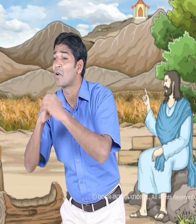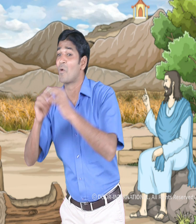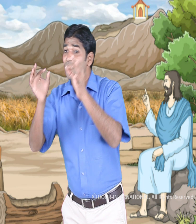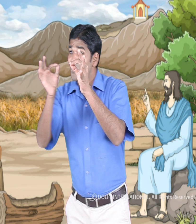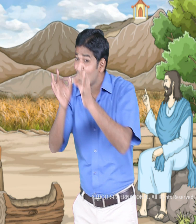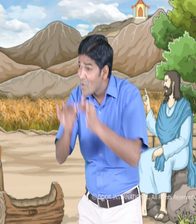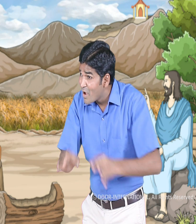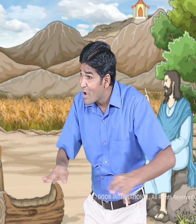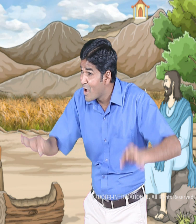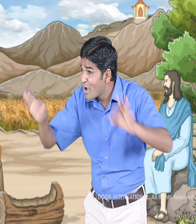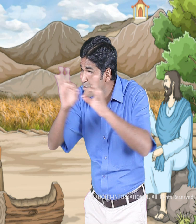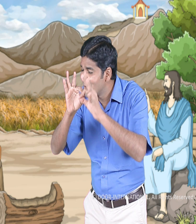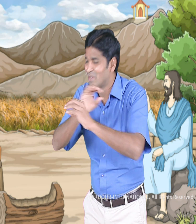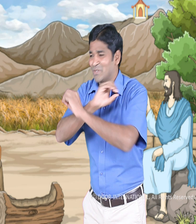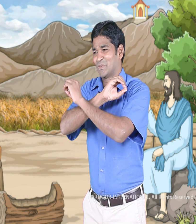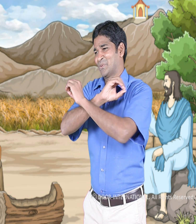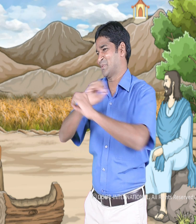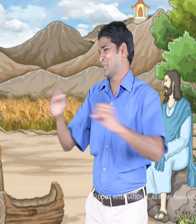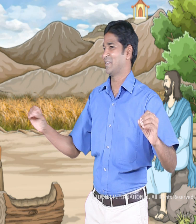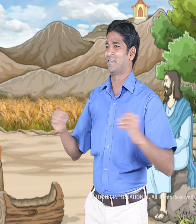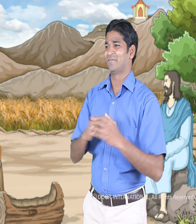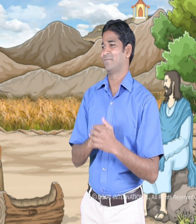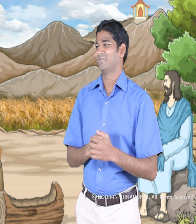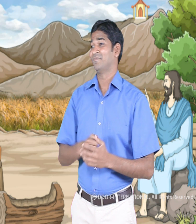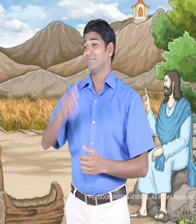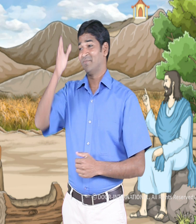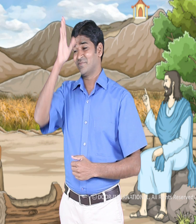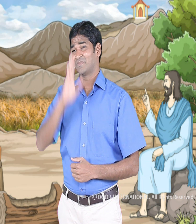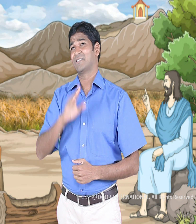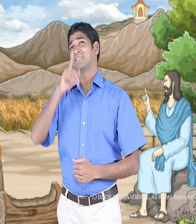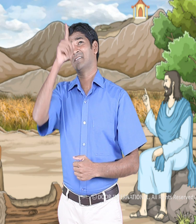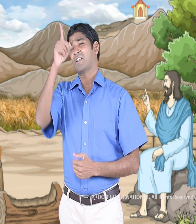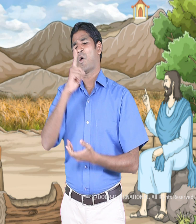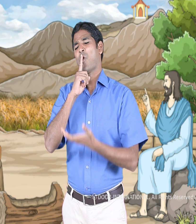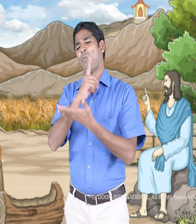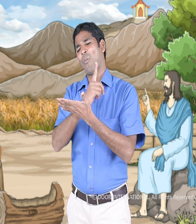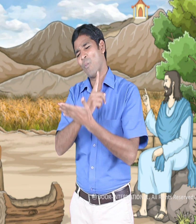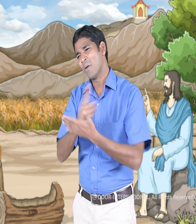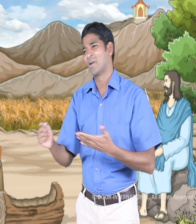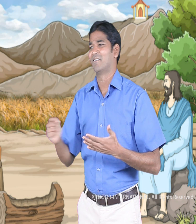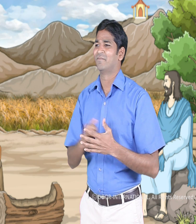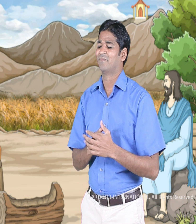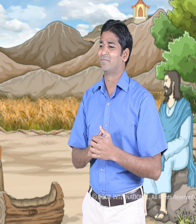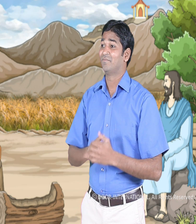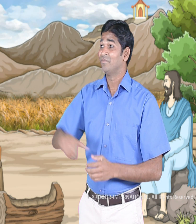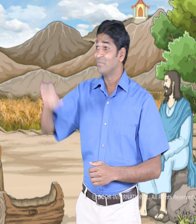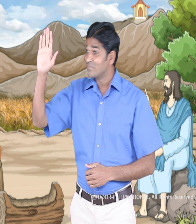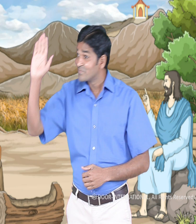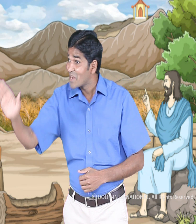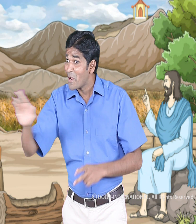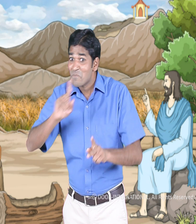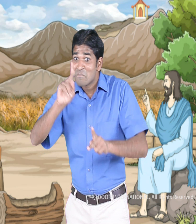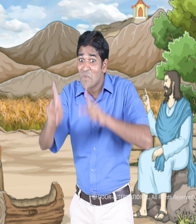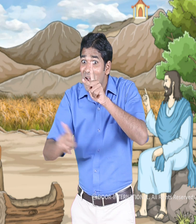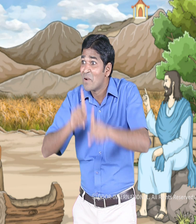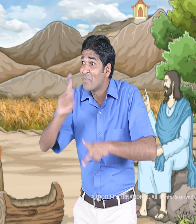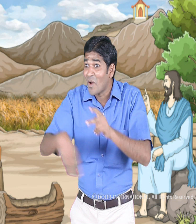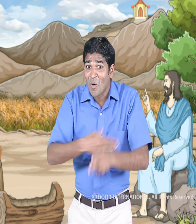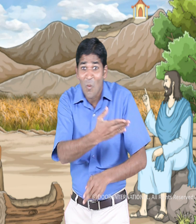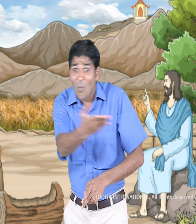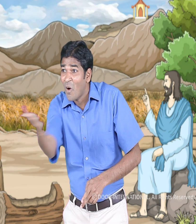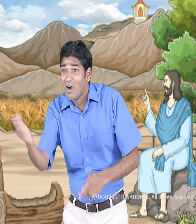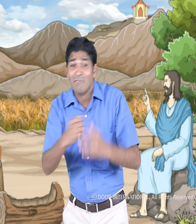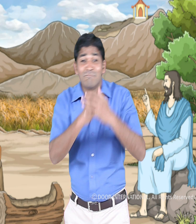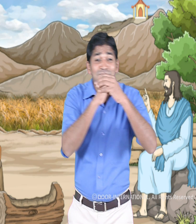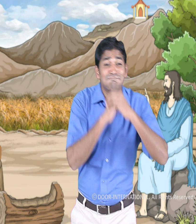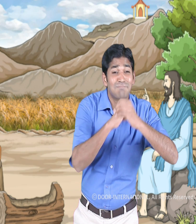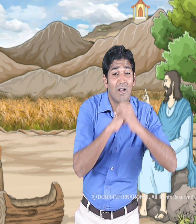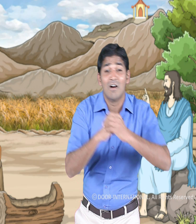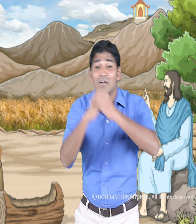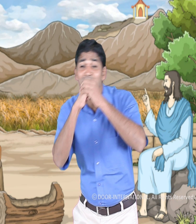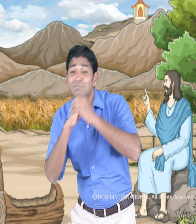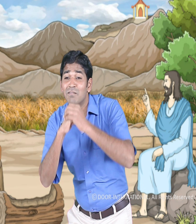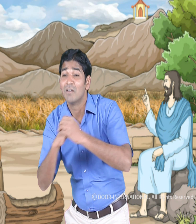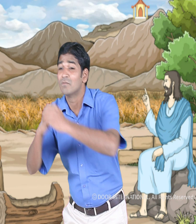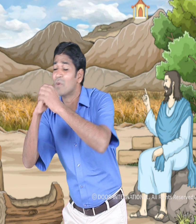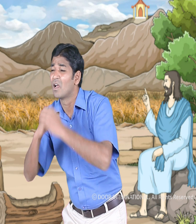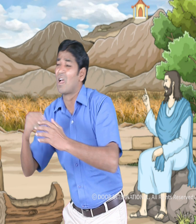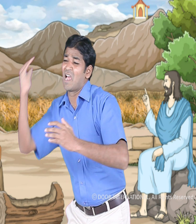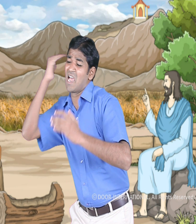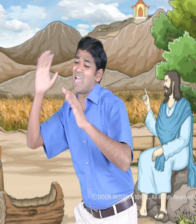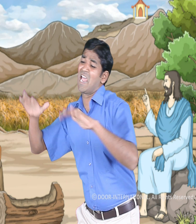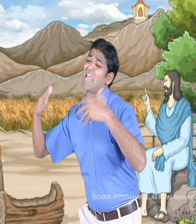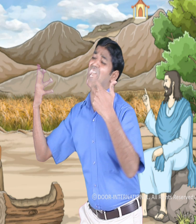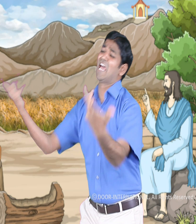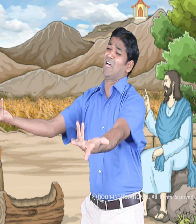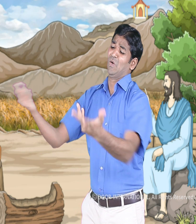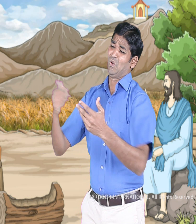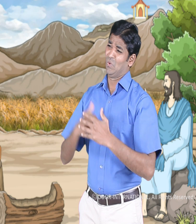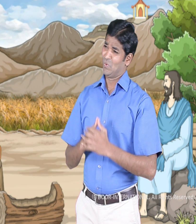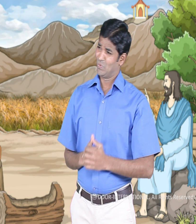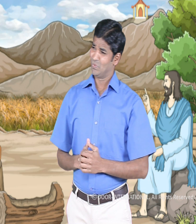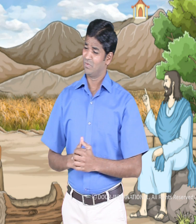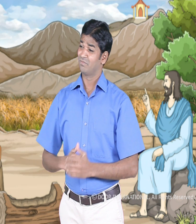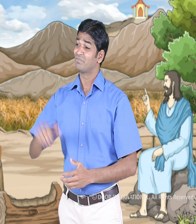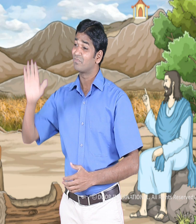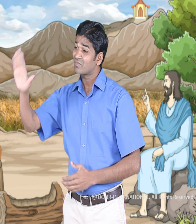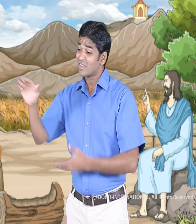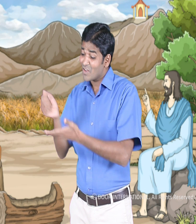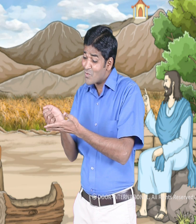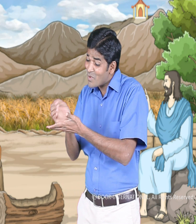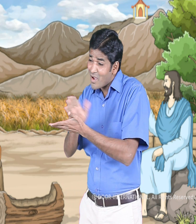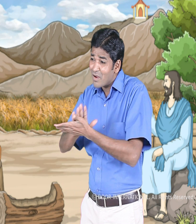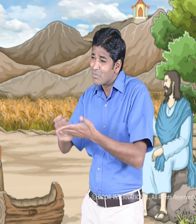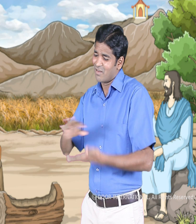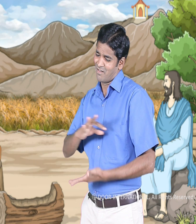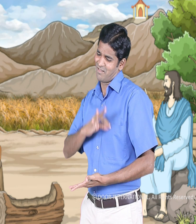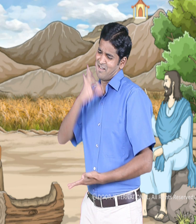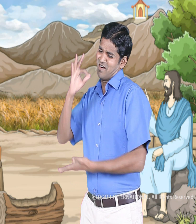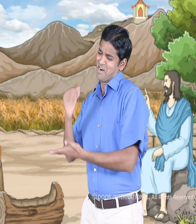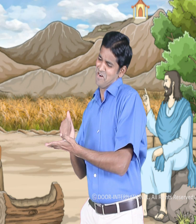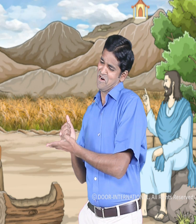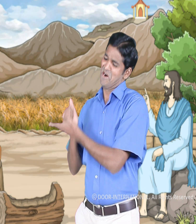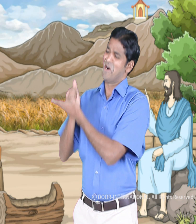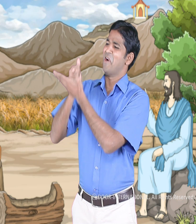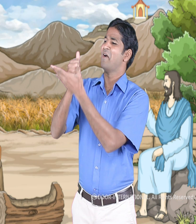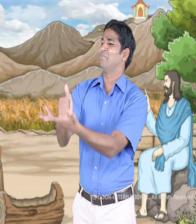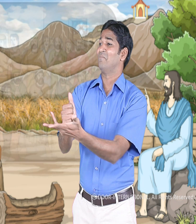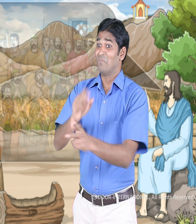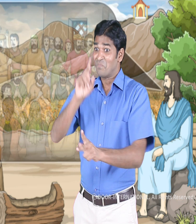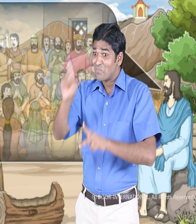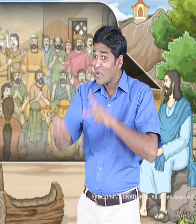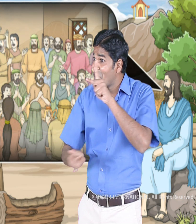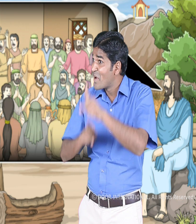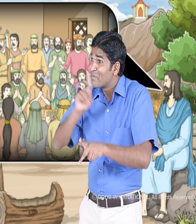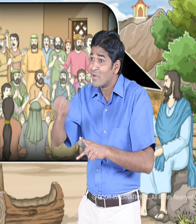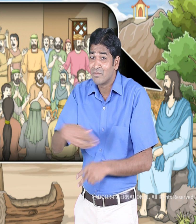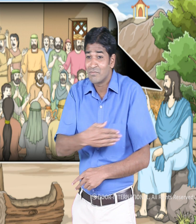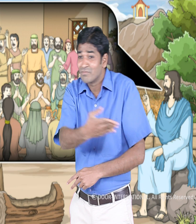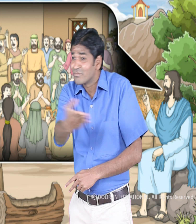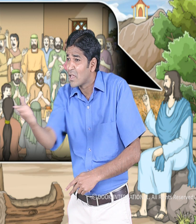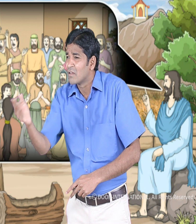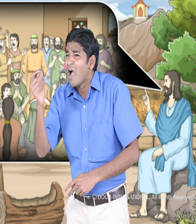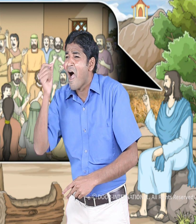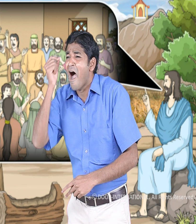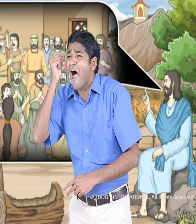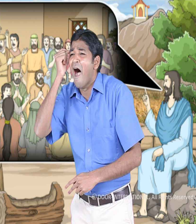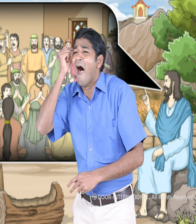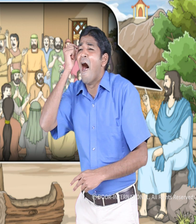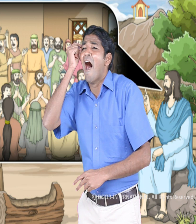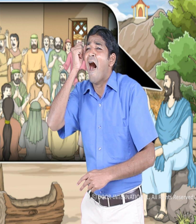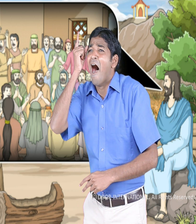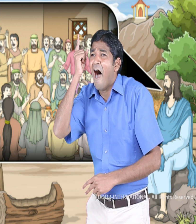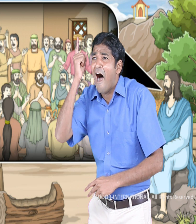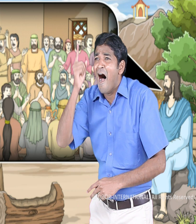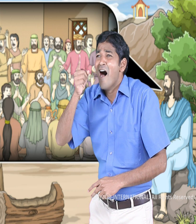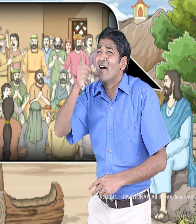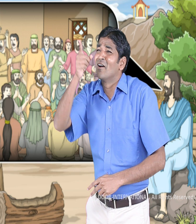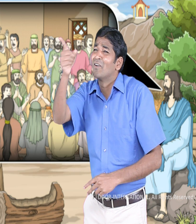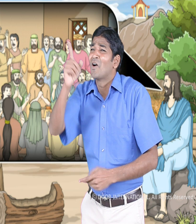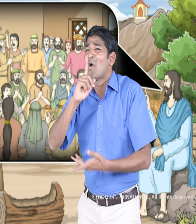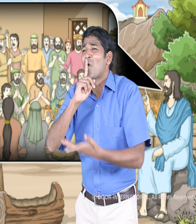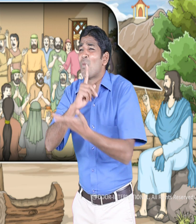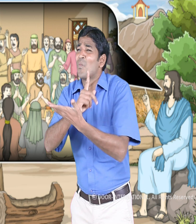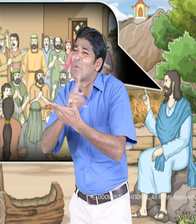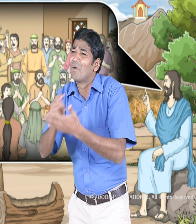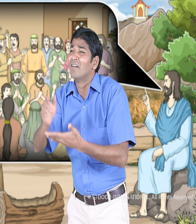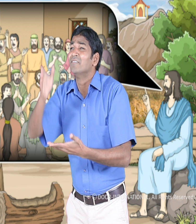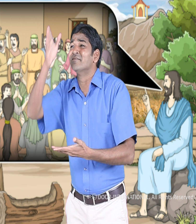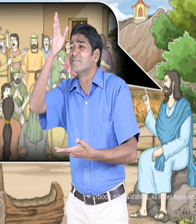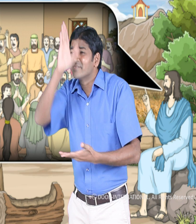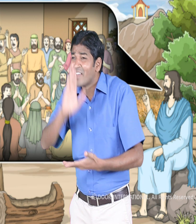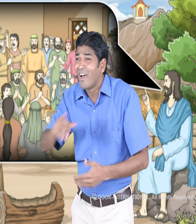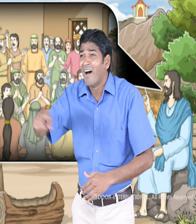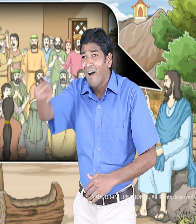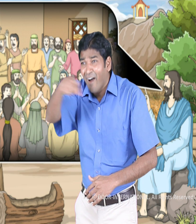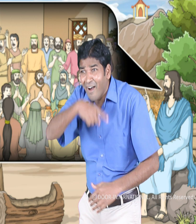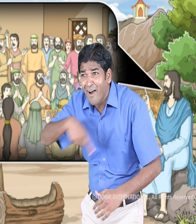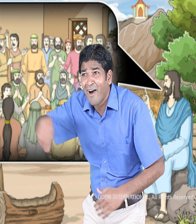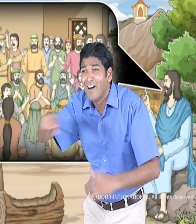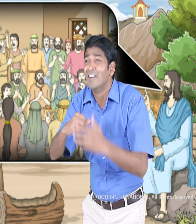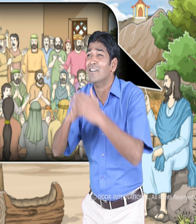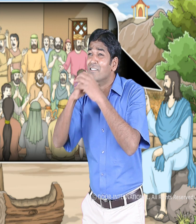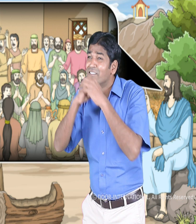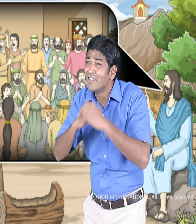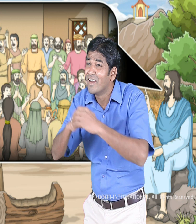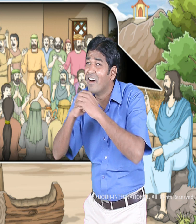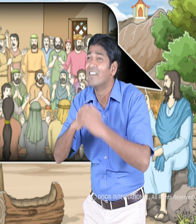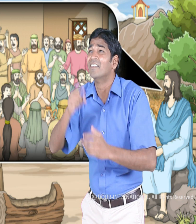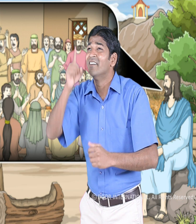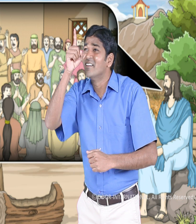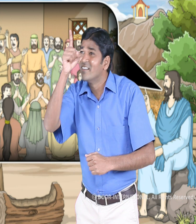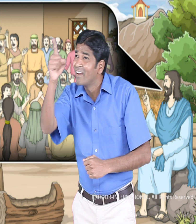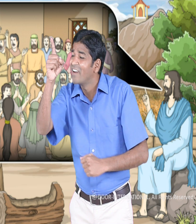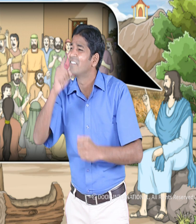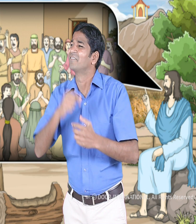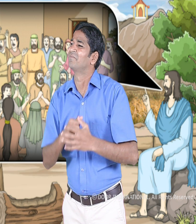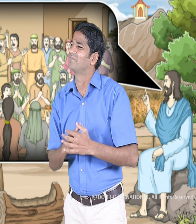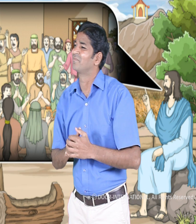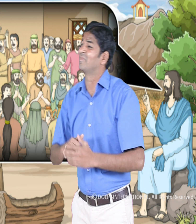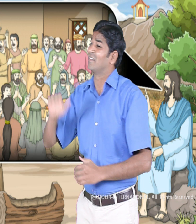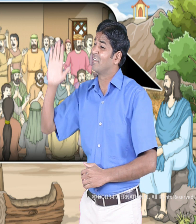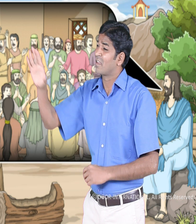You worship what you do not know; we worship what we do know, for salvation is from the Jews.